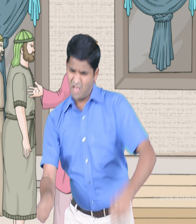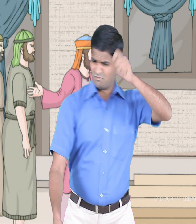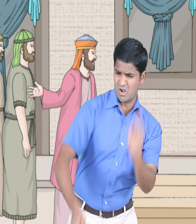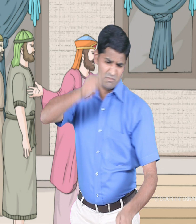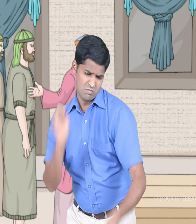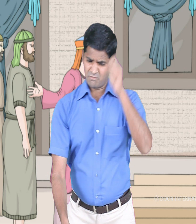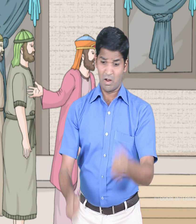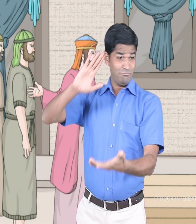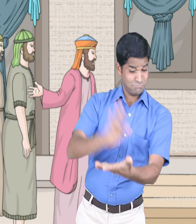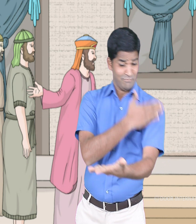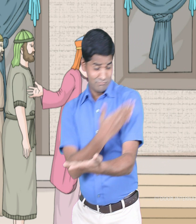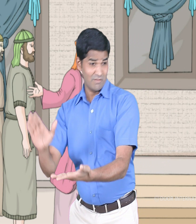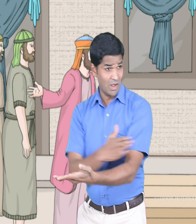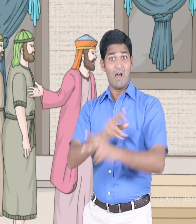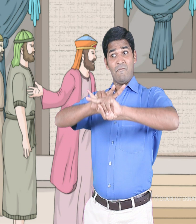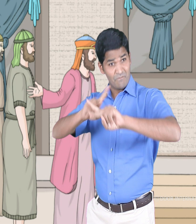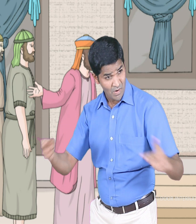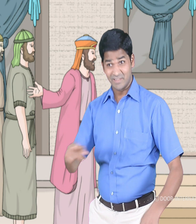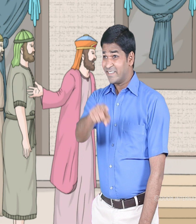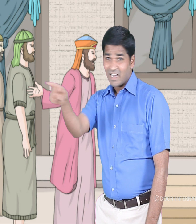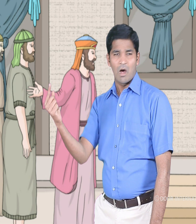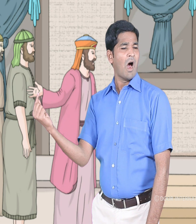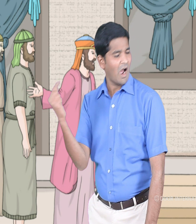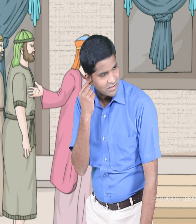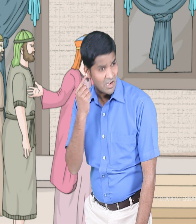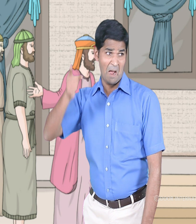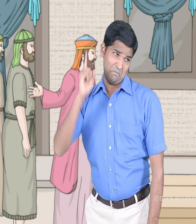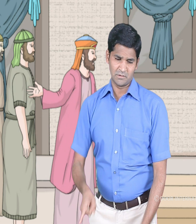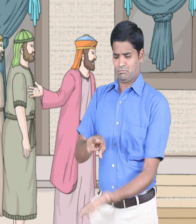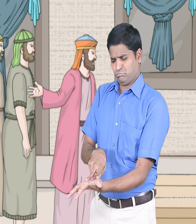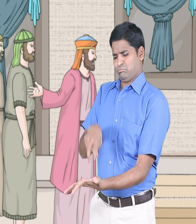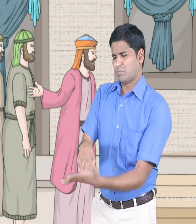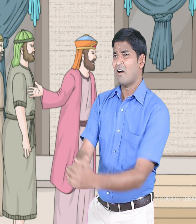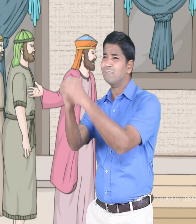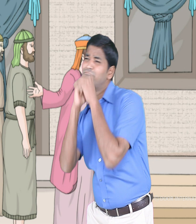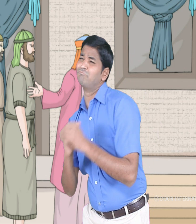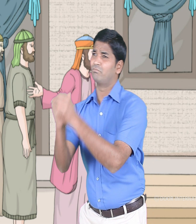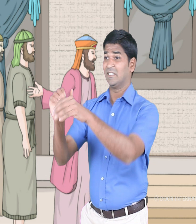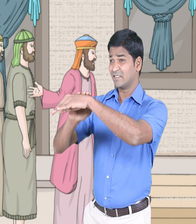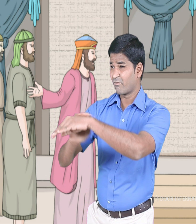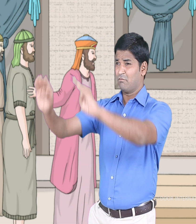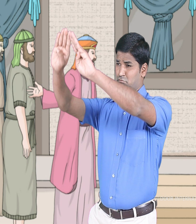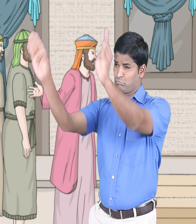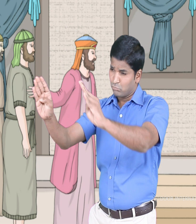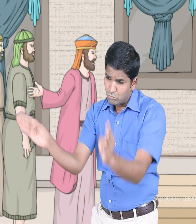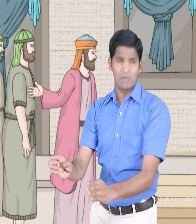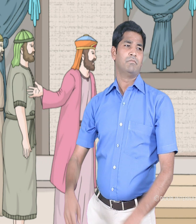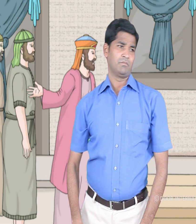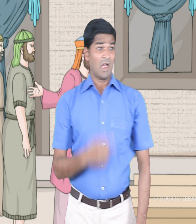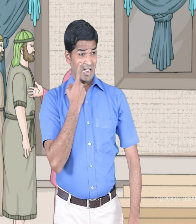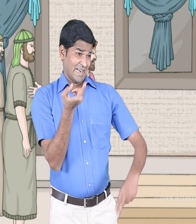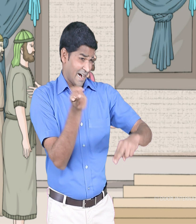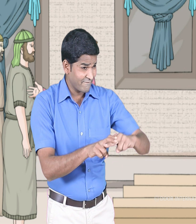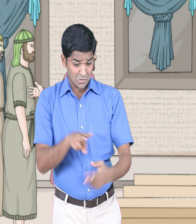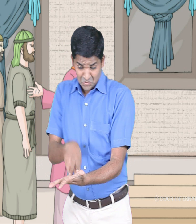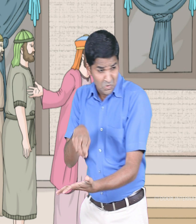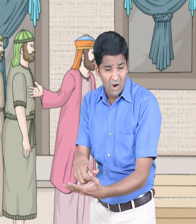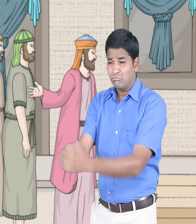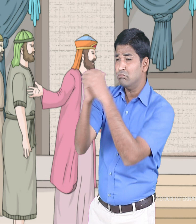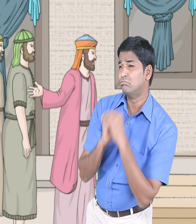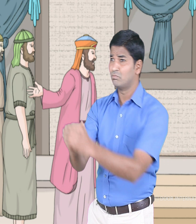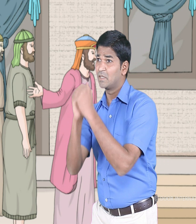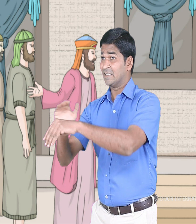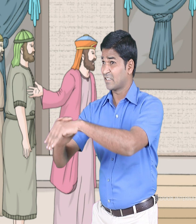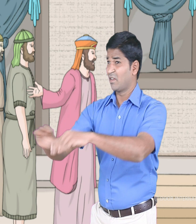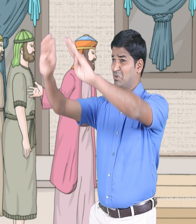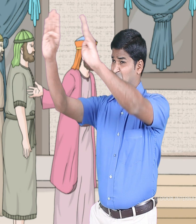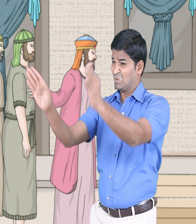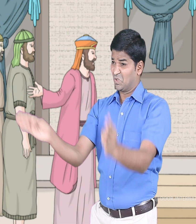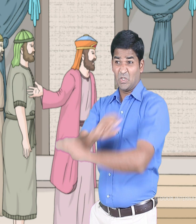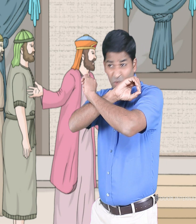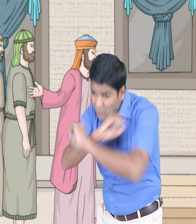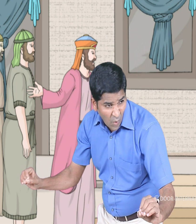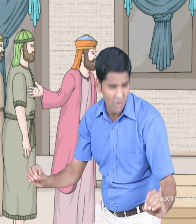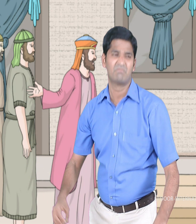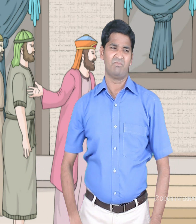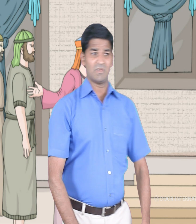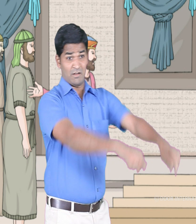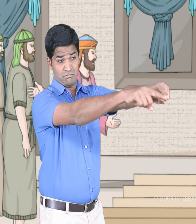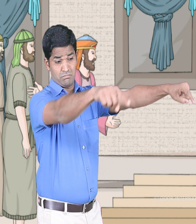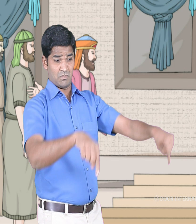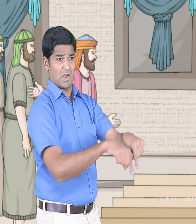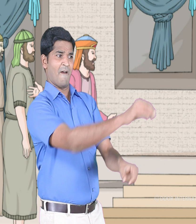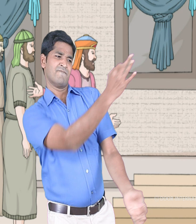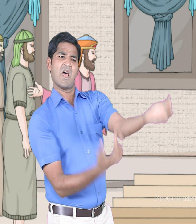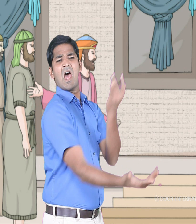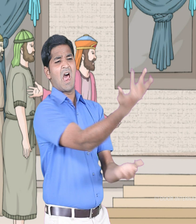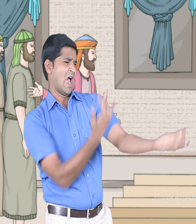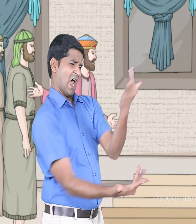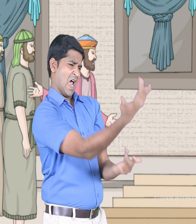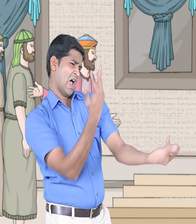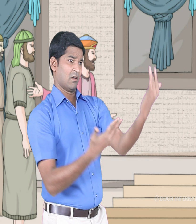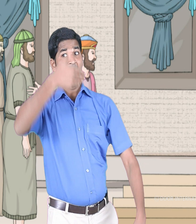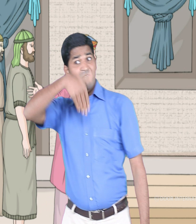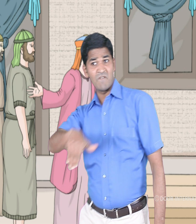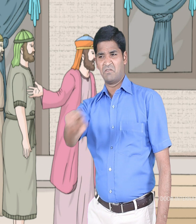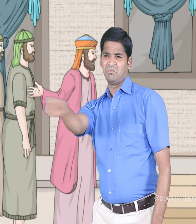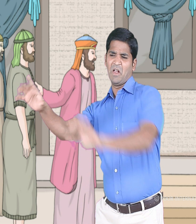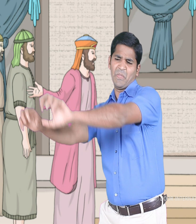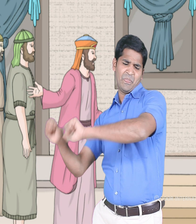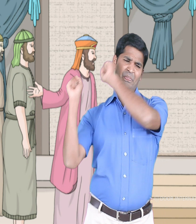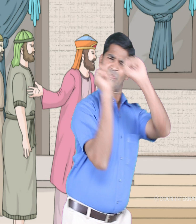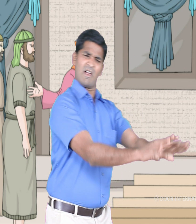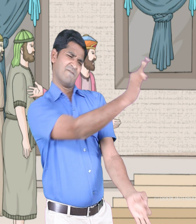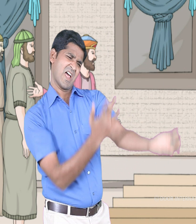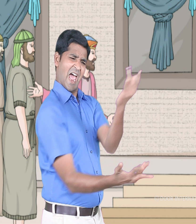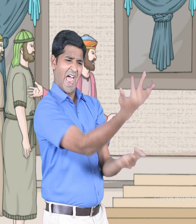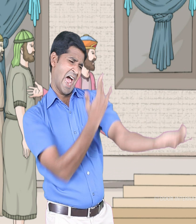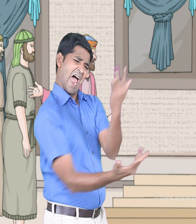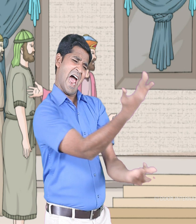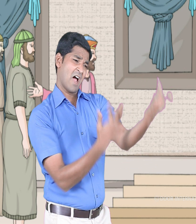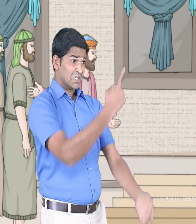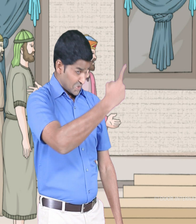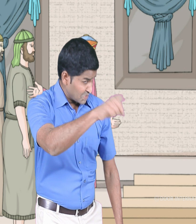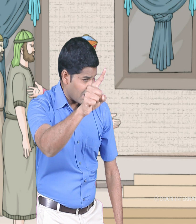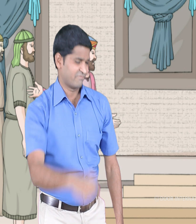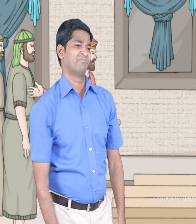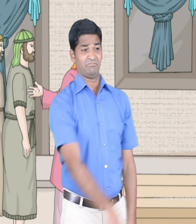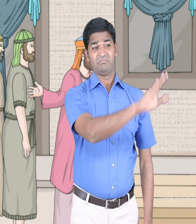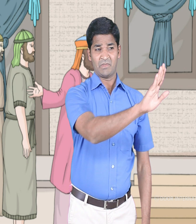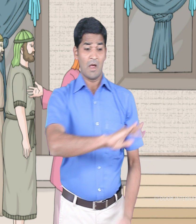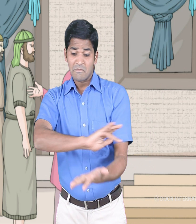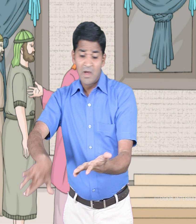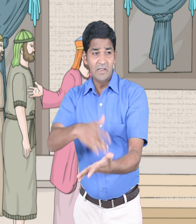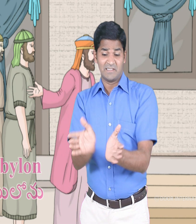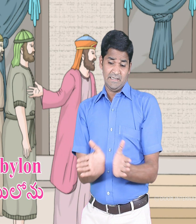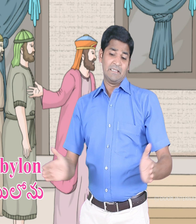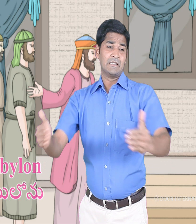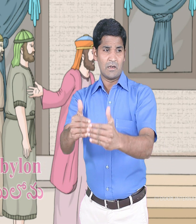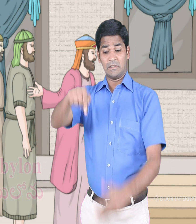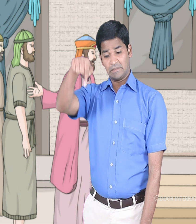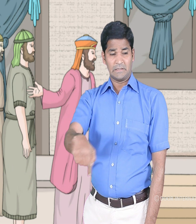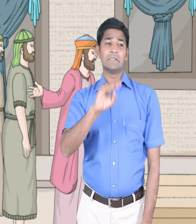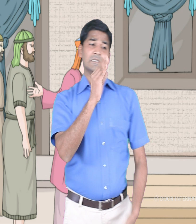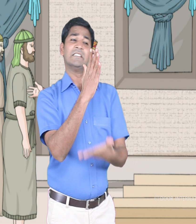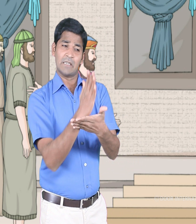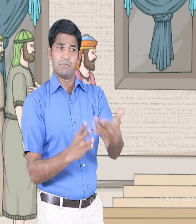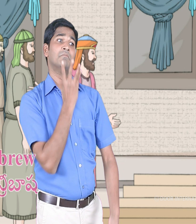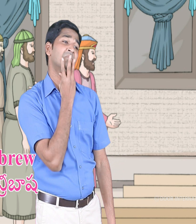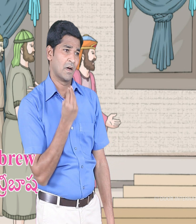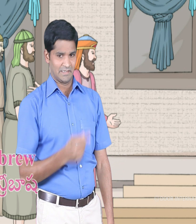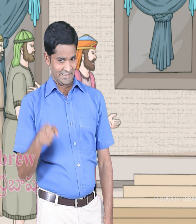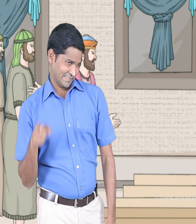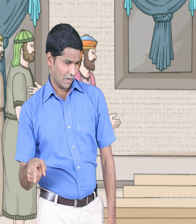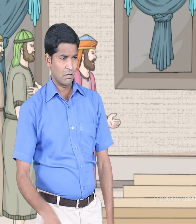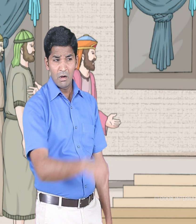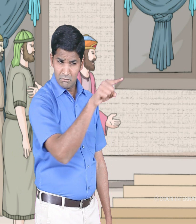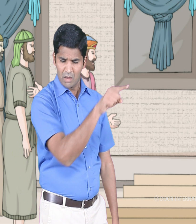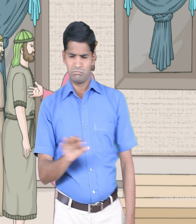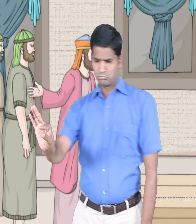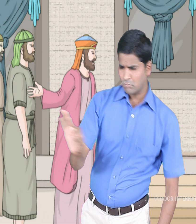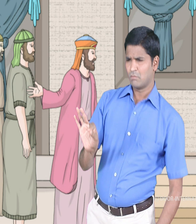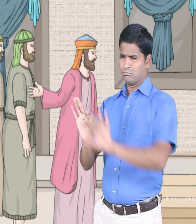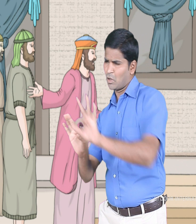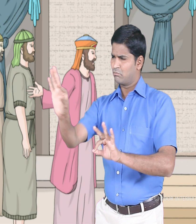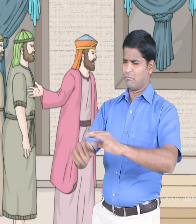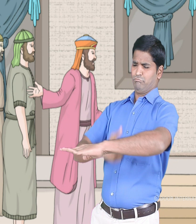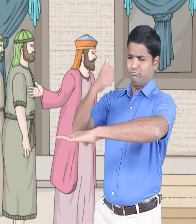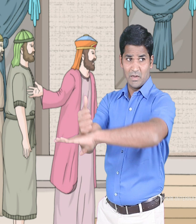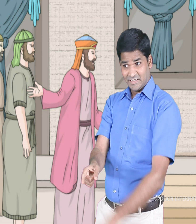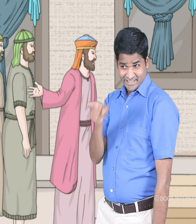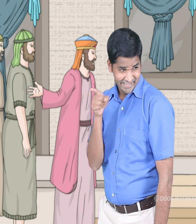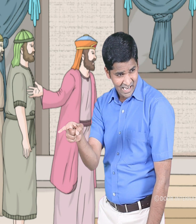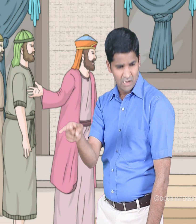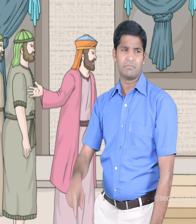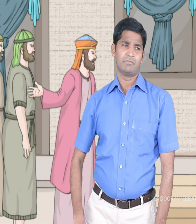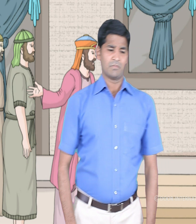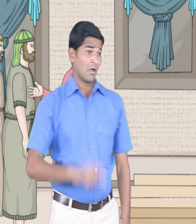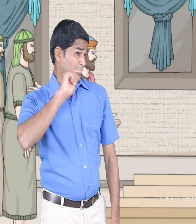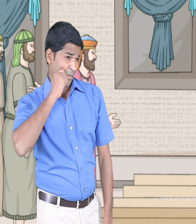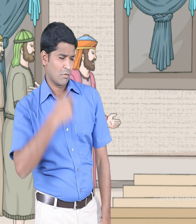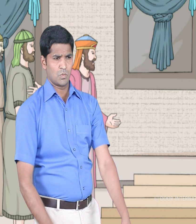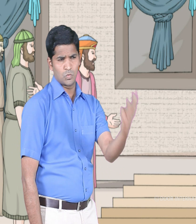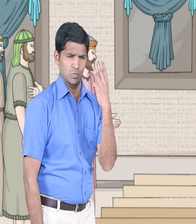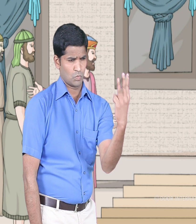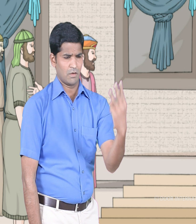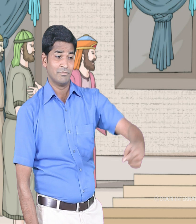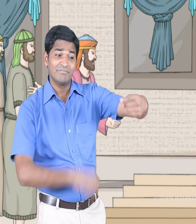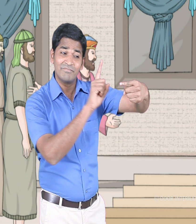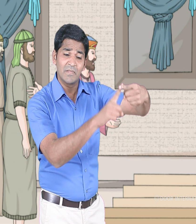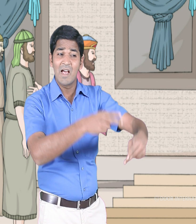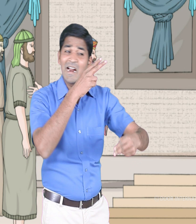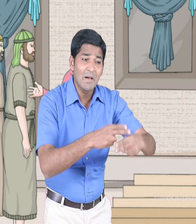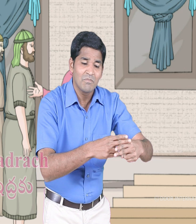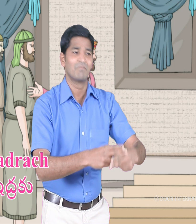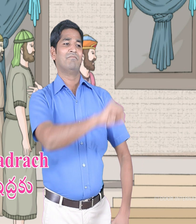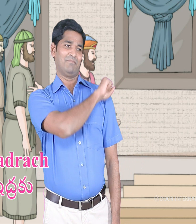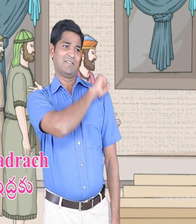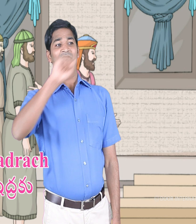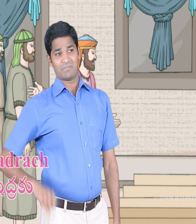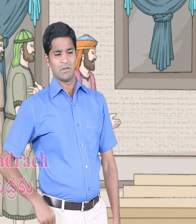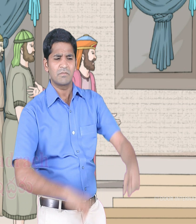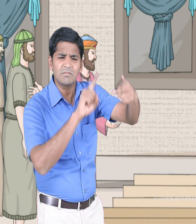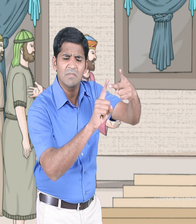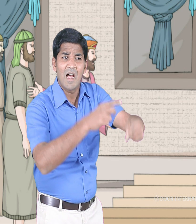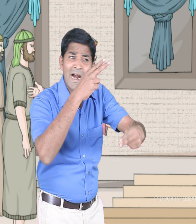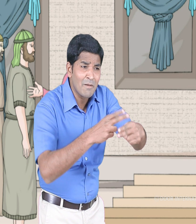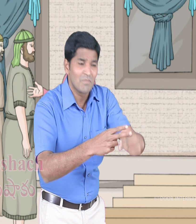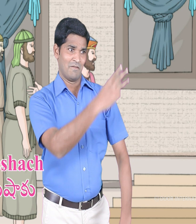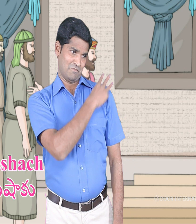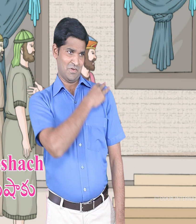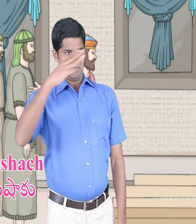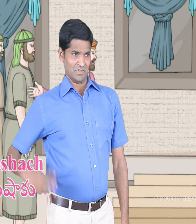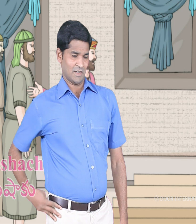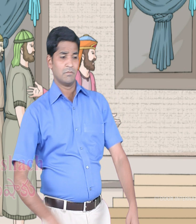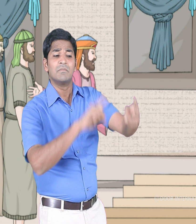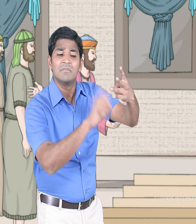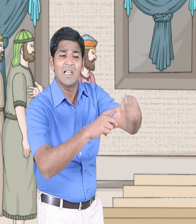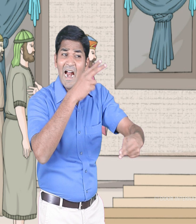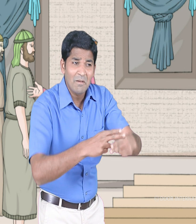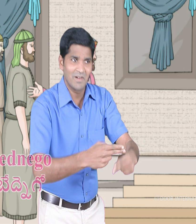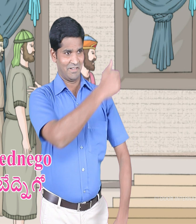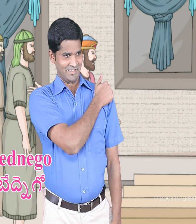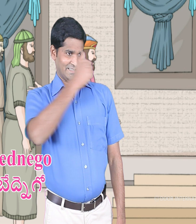You, O king, have issued a decree that everyone who hears the sound of the horn, flute, zither, lyre, harp, pipes, and all kinds of music must fall down and worship the golden statue, and that whoever does not fall down and worship will be thrown into the blazing fiery furnace.